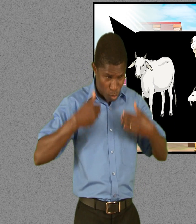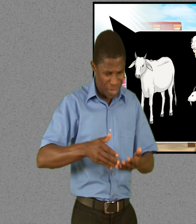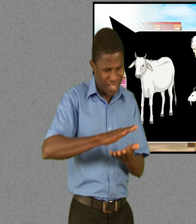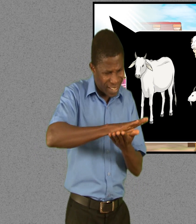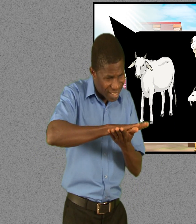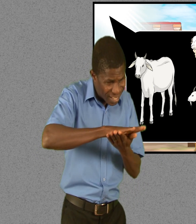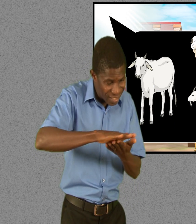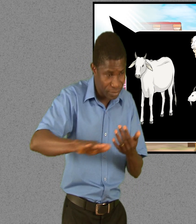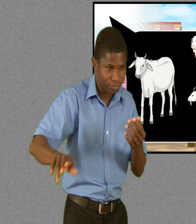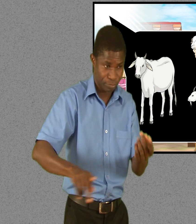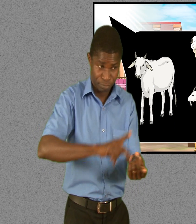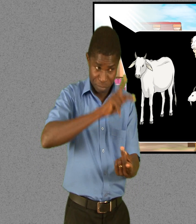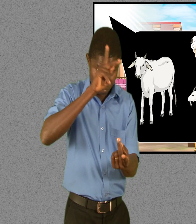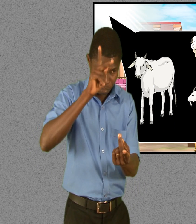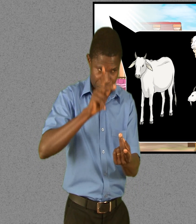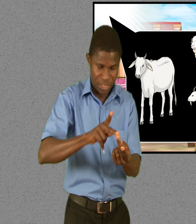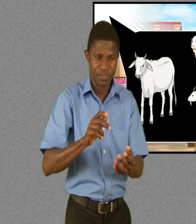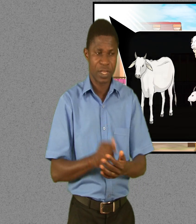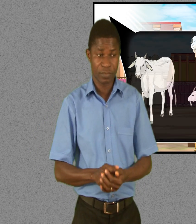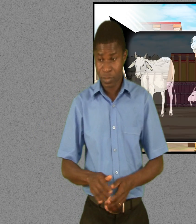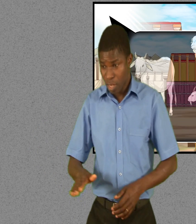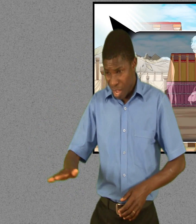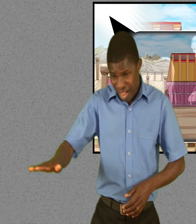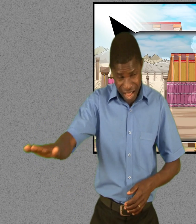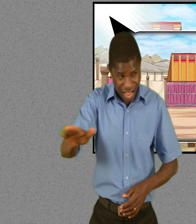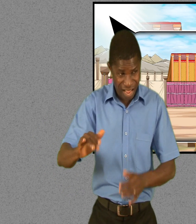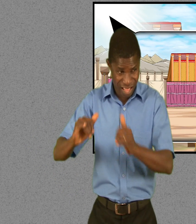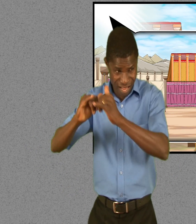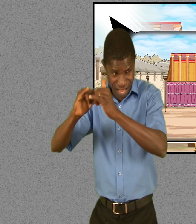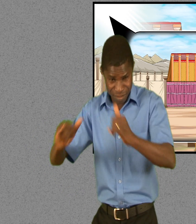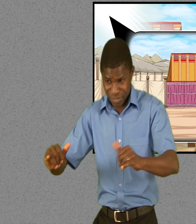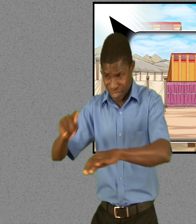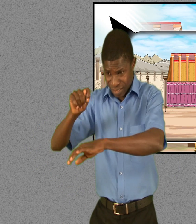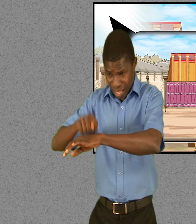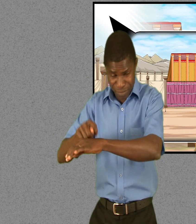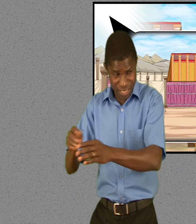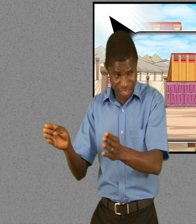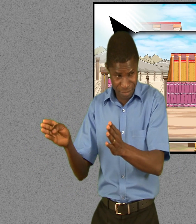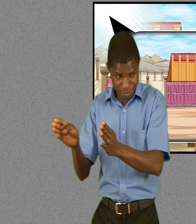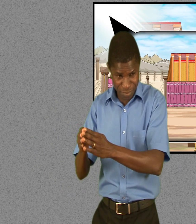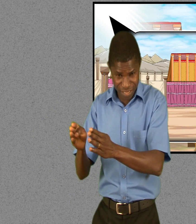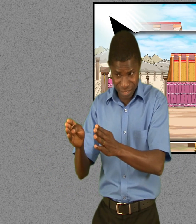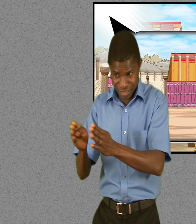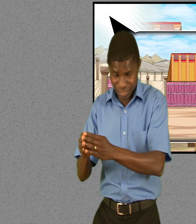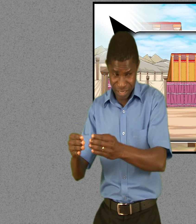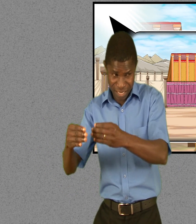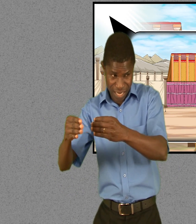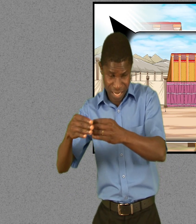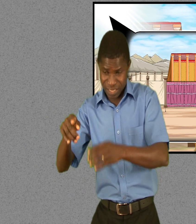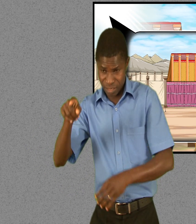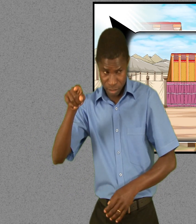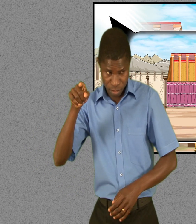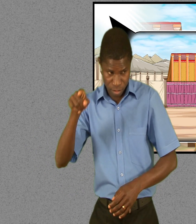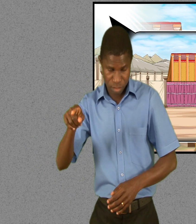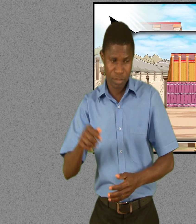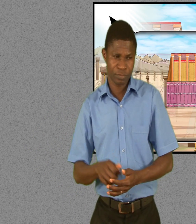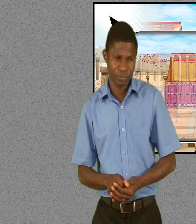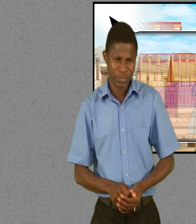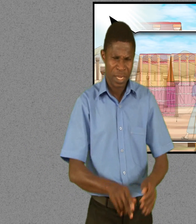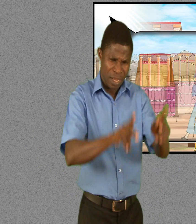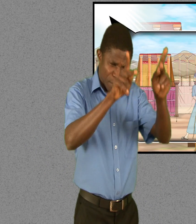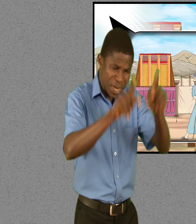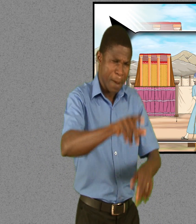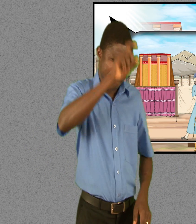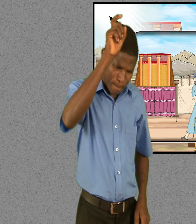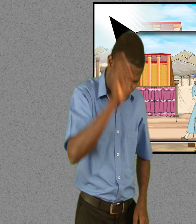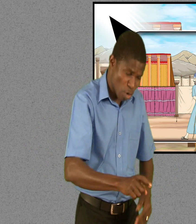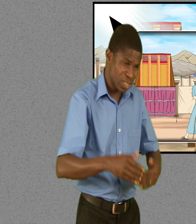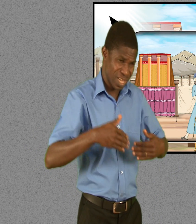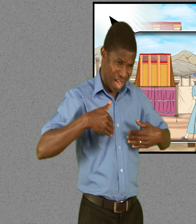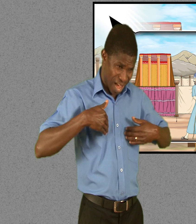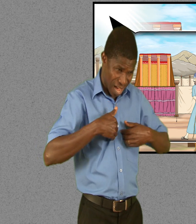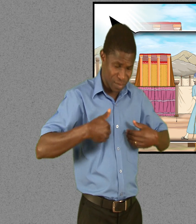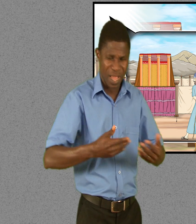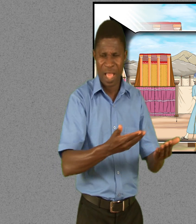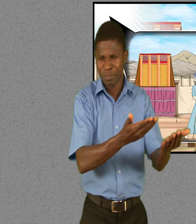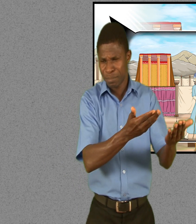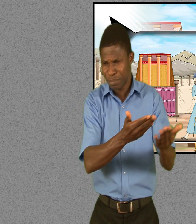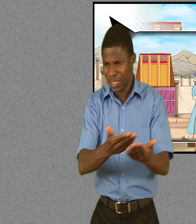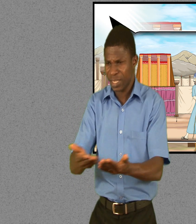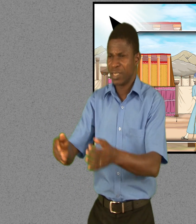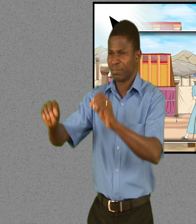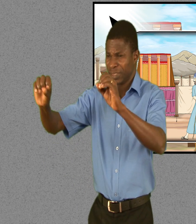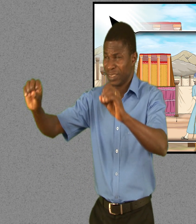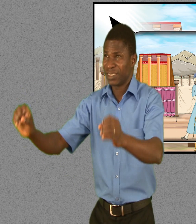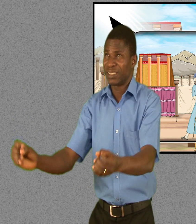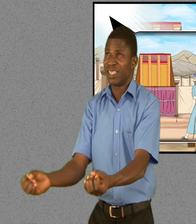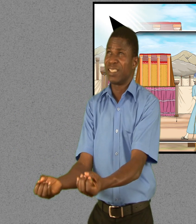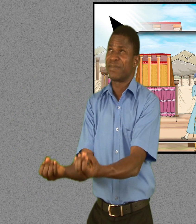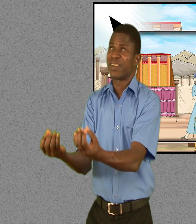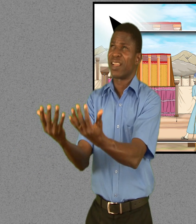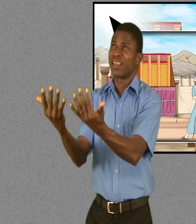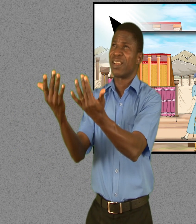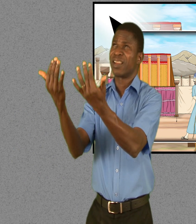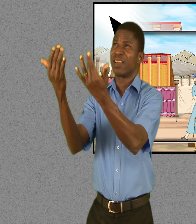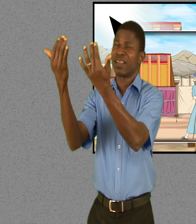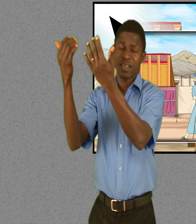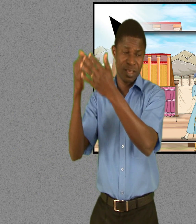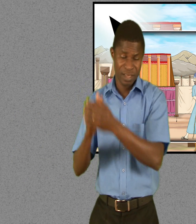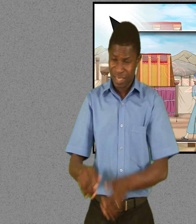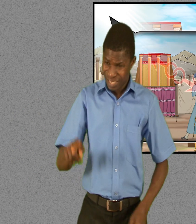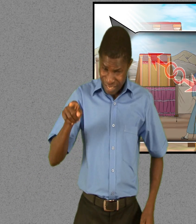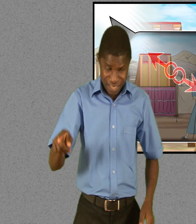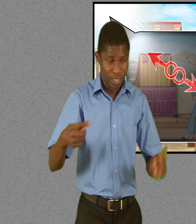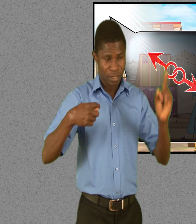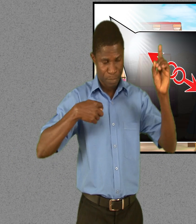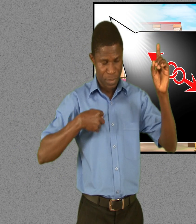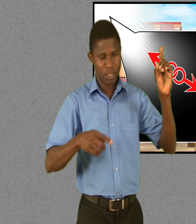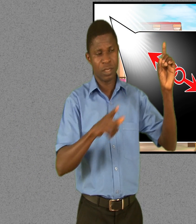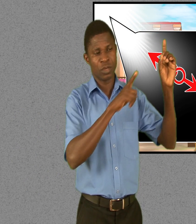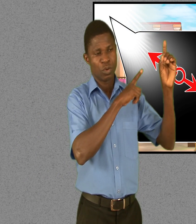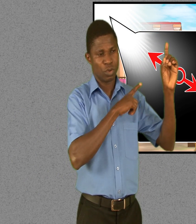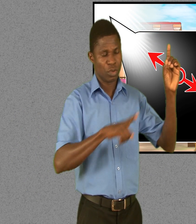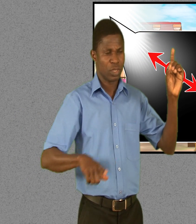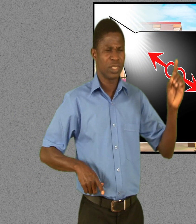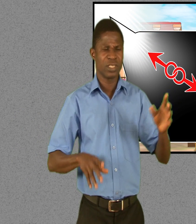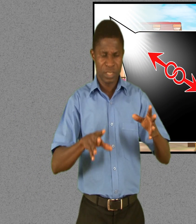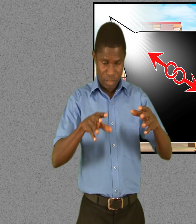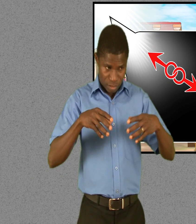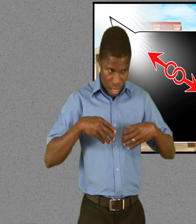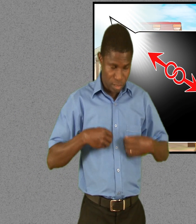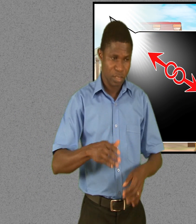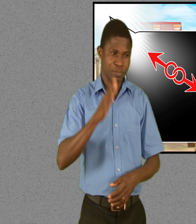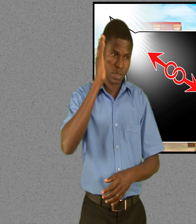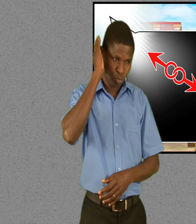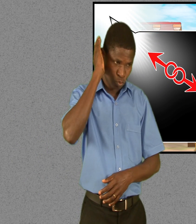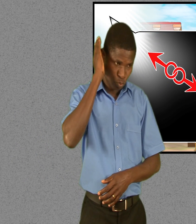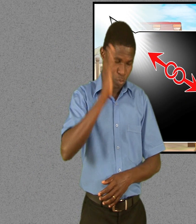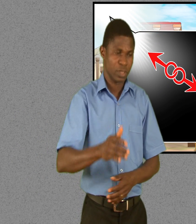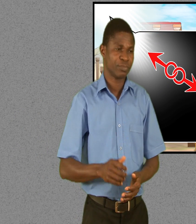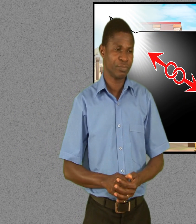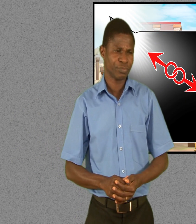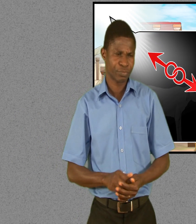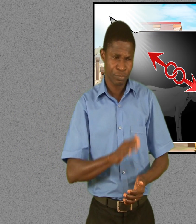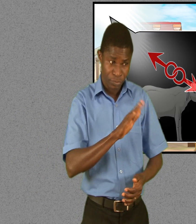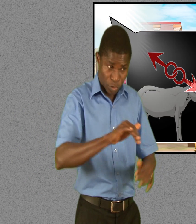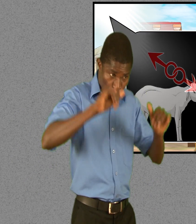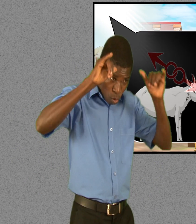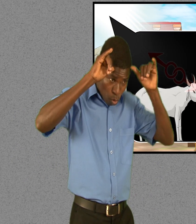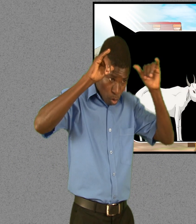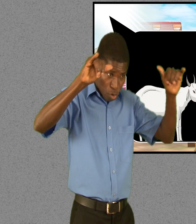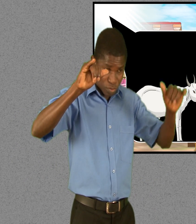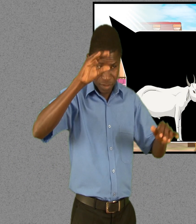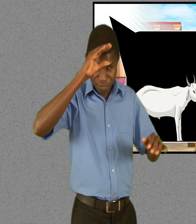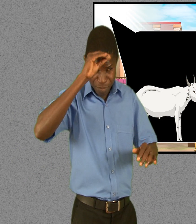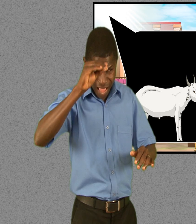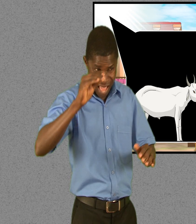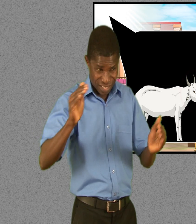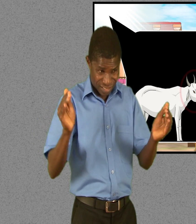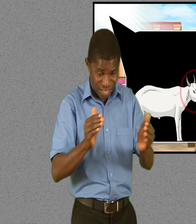He must bring it to the entrance to the Tent of Meeting for its acceptance before the LORD.